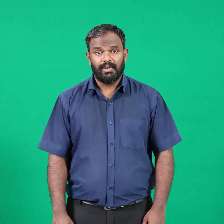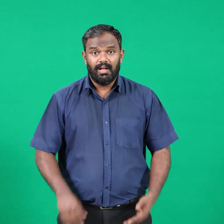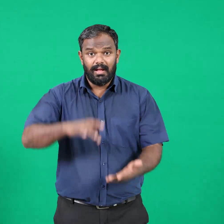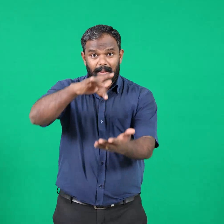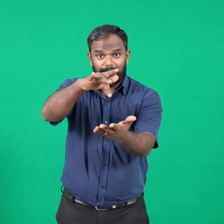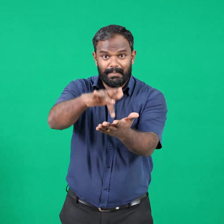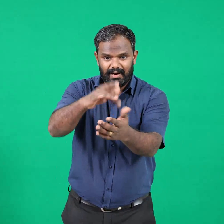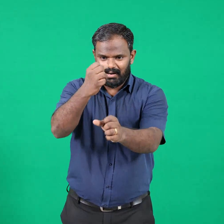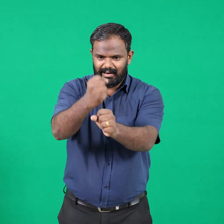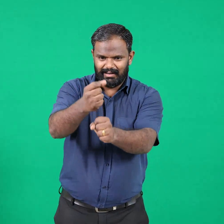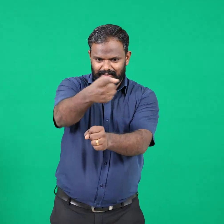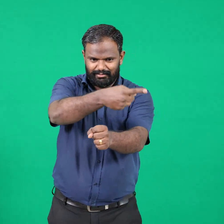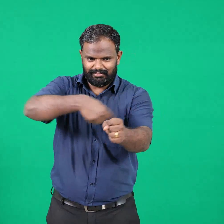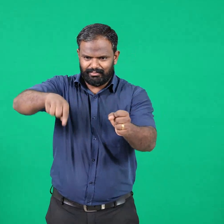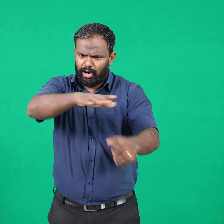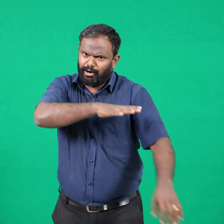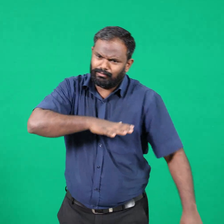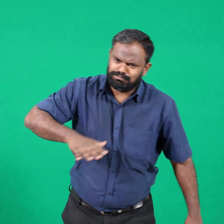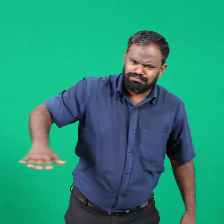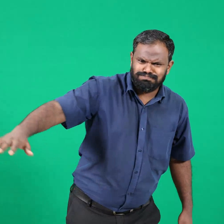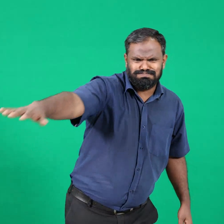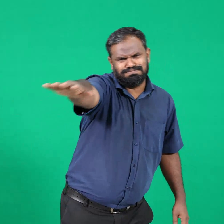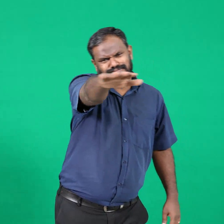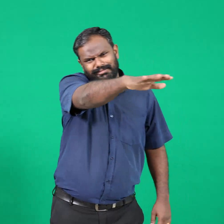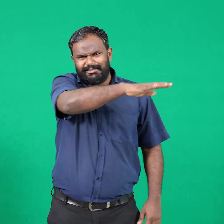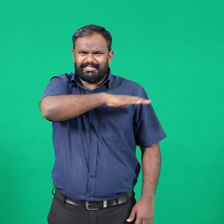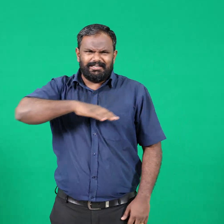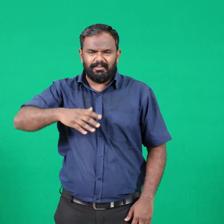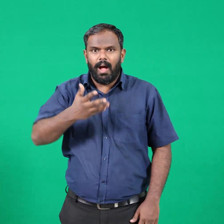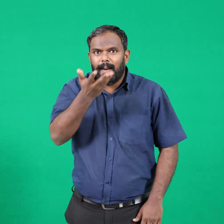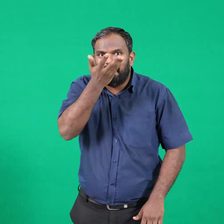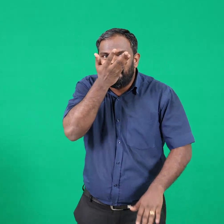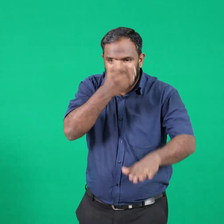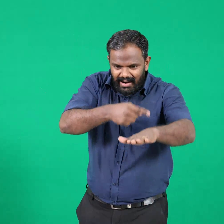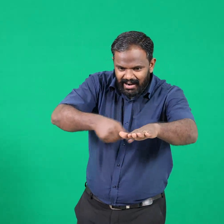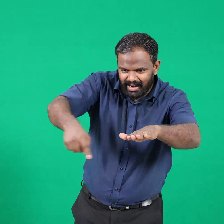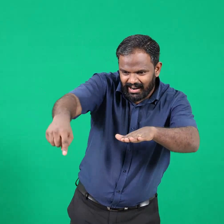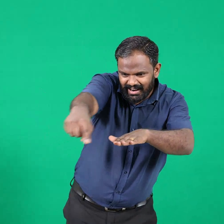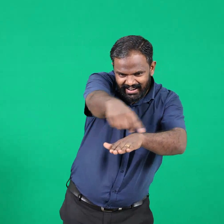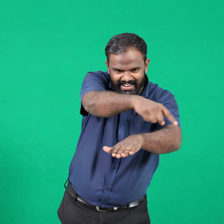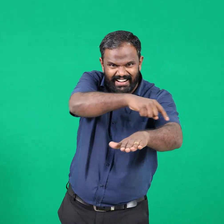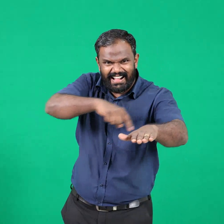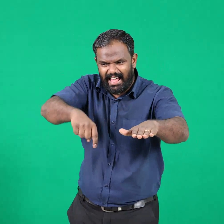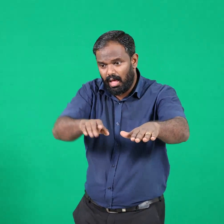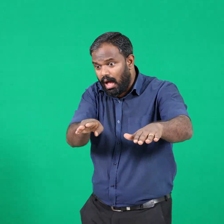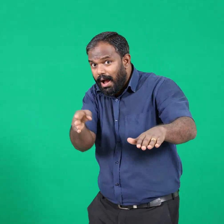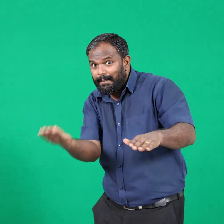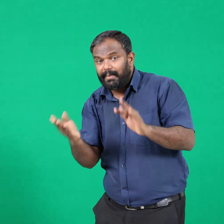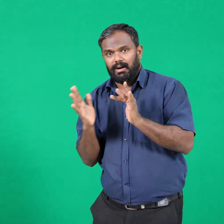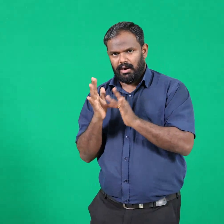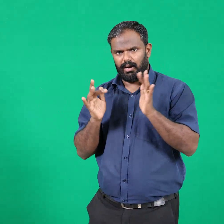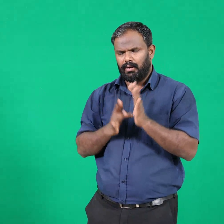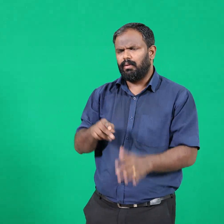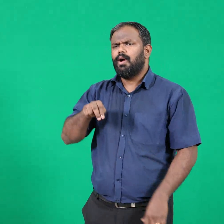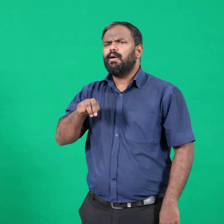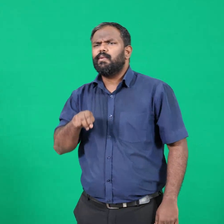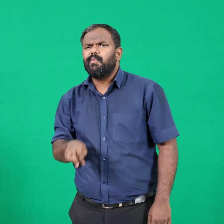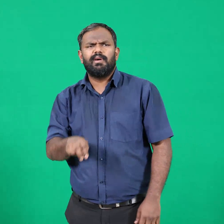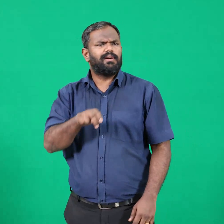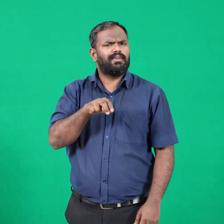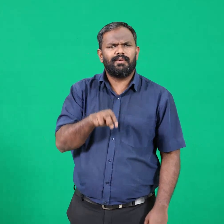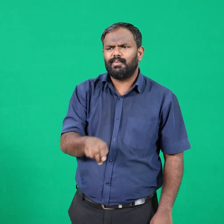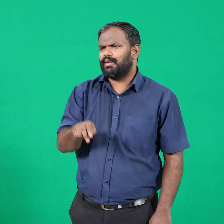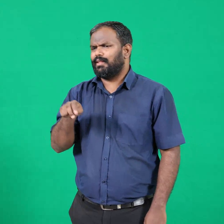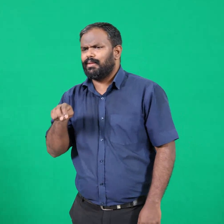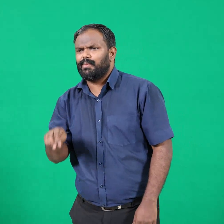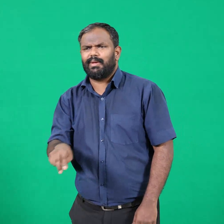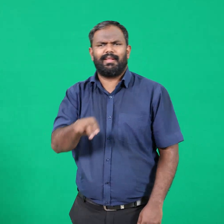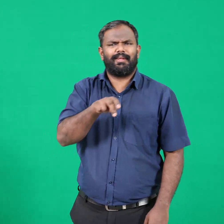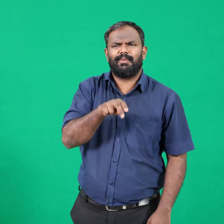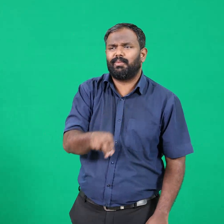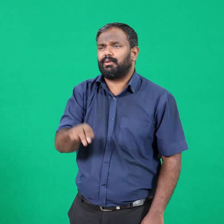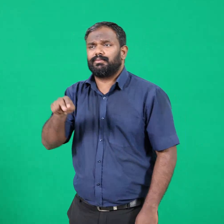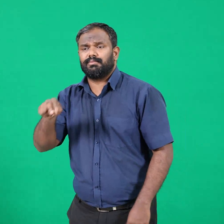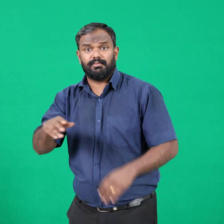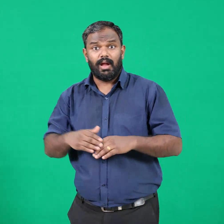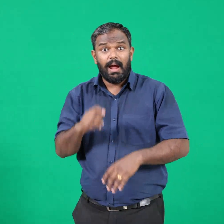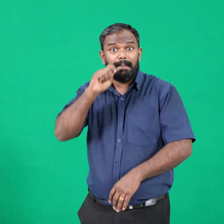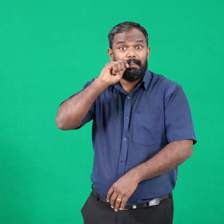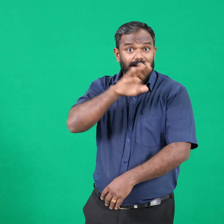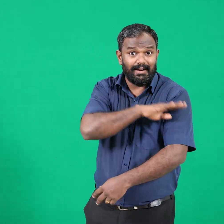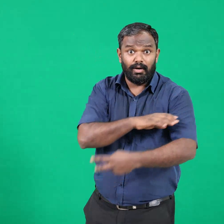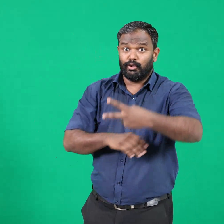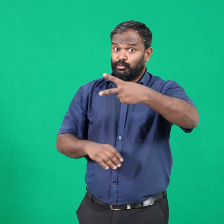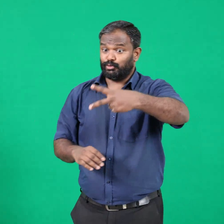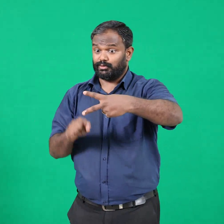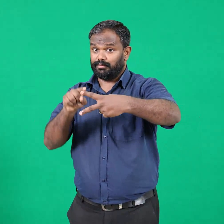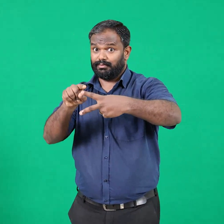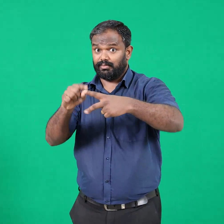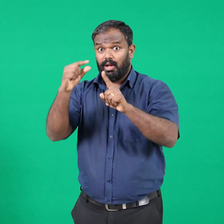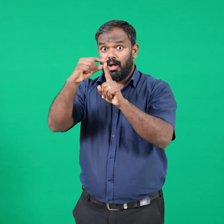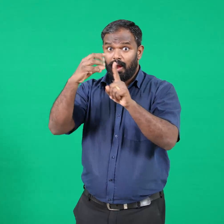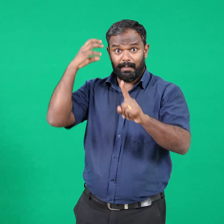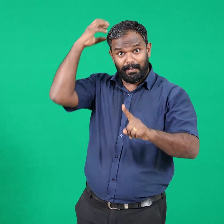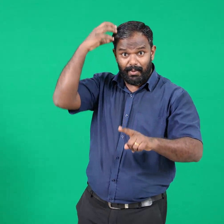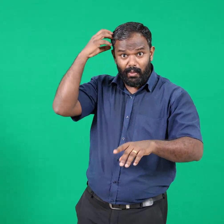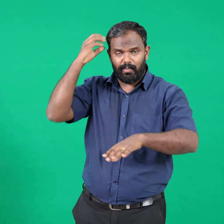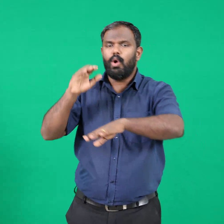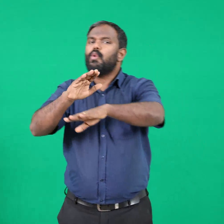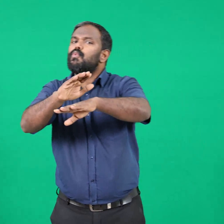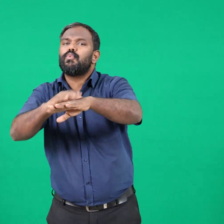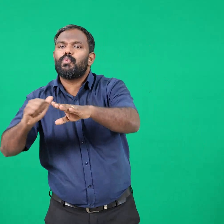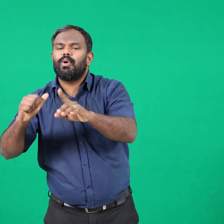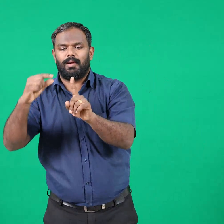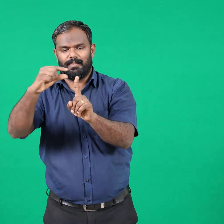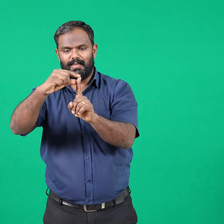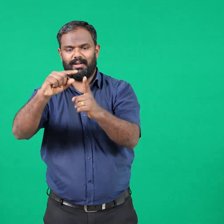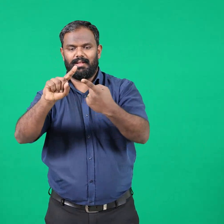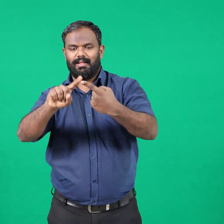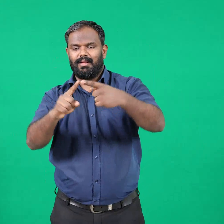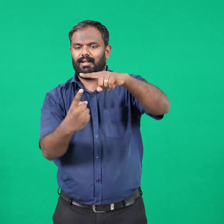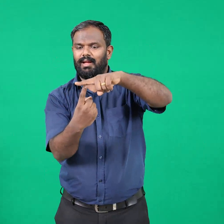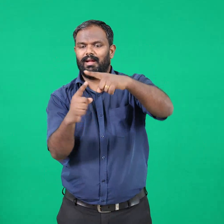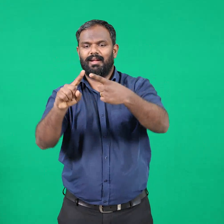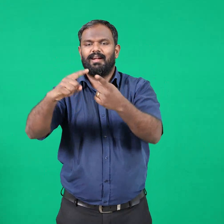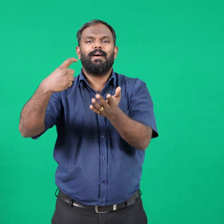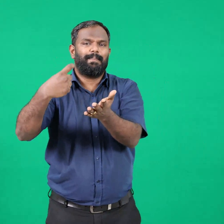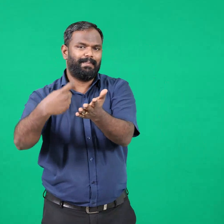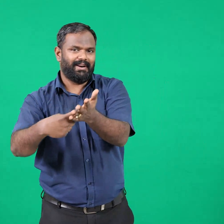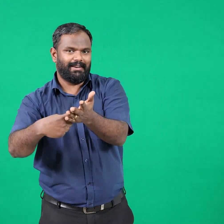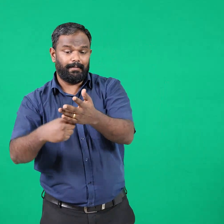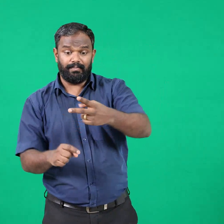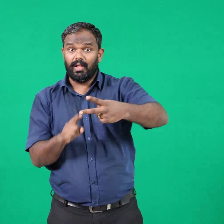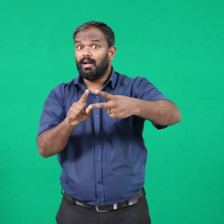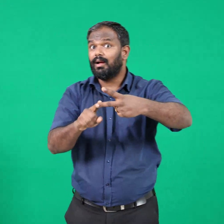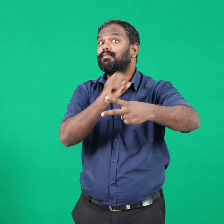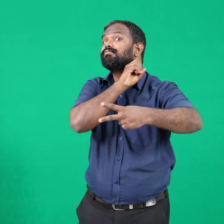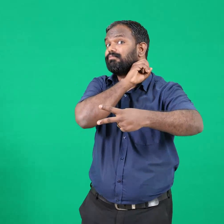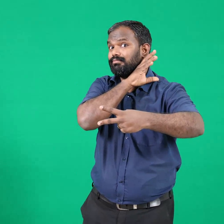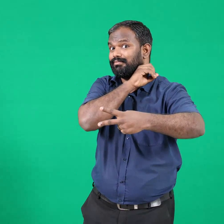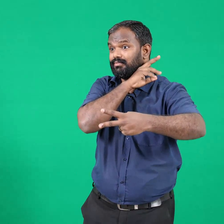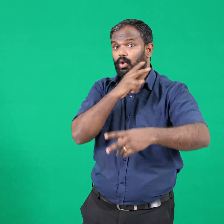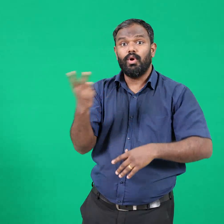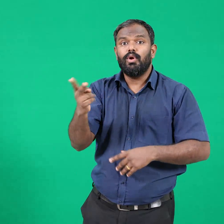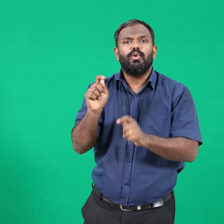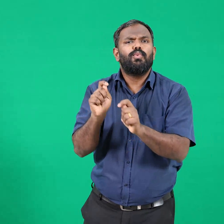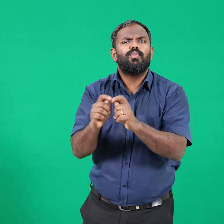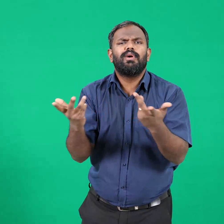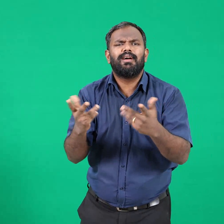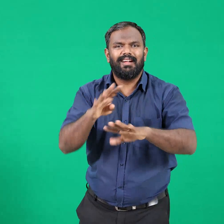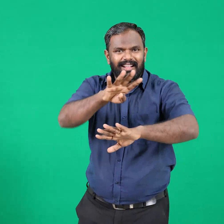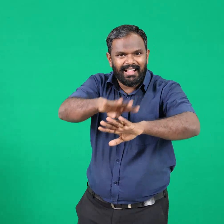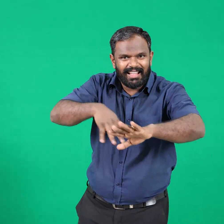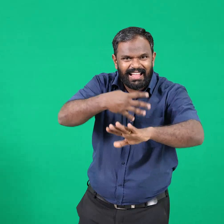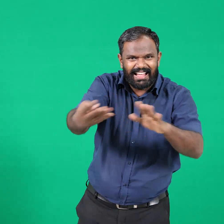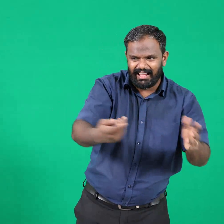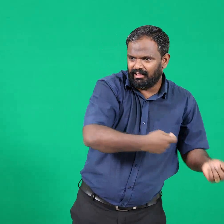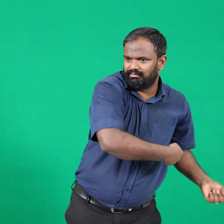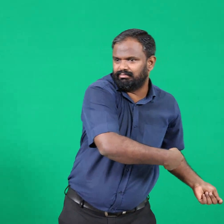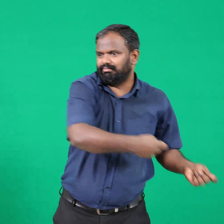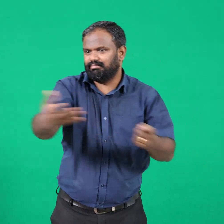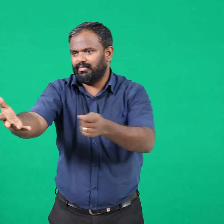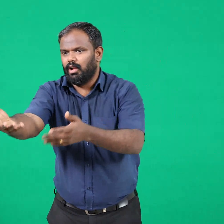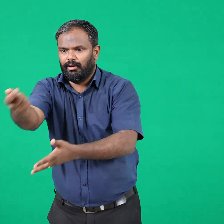As Jesus was walking beside the Sea of Galilee, He saw two brothers, Simon called Peter and his brother Andrew.